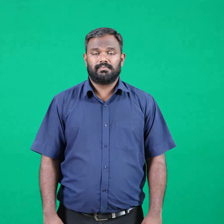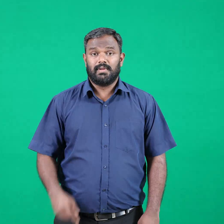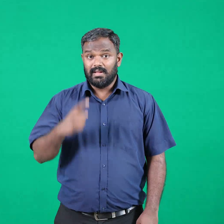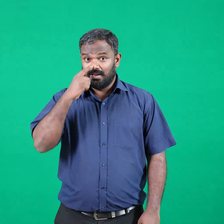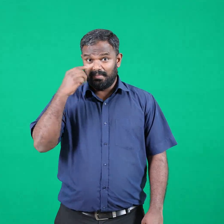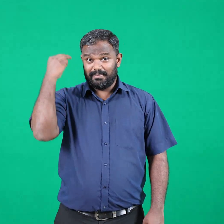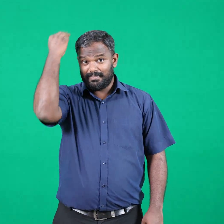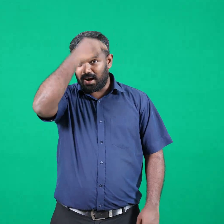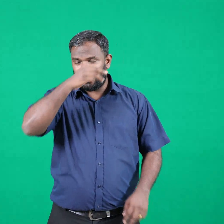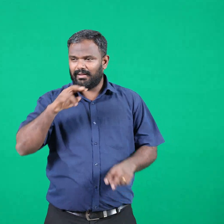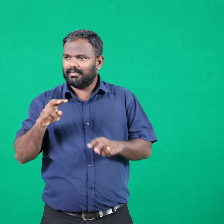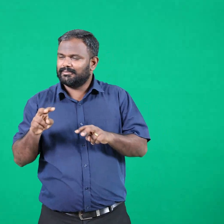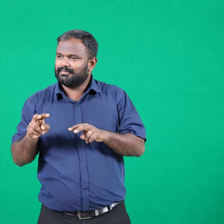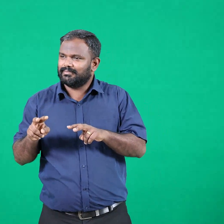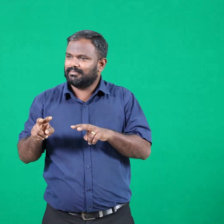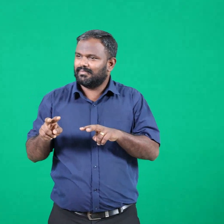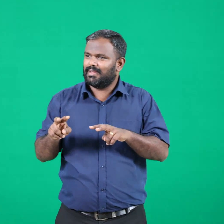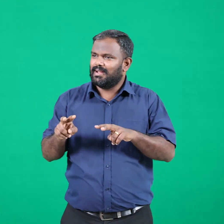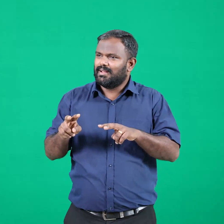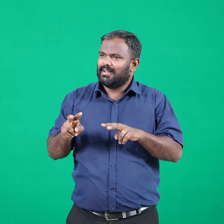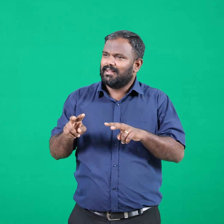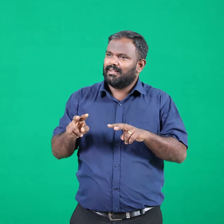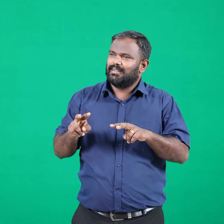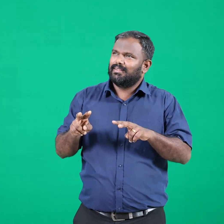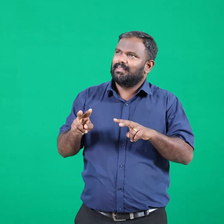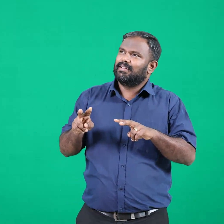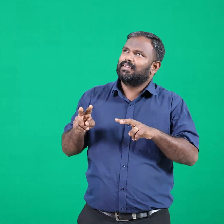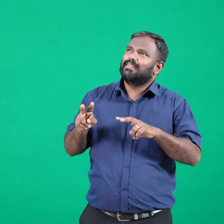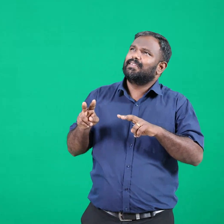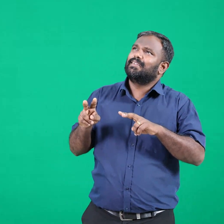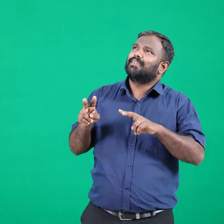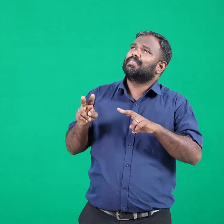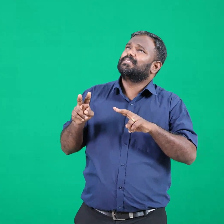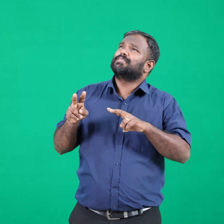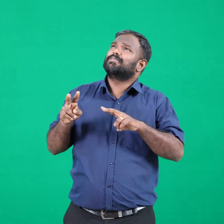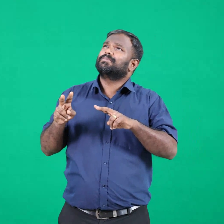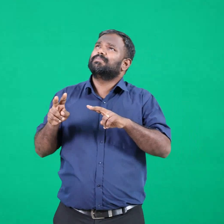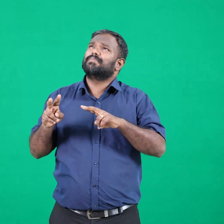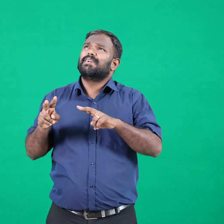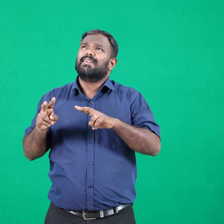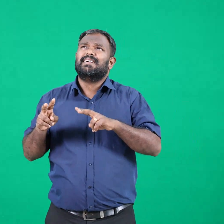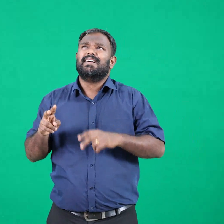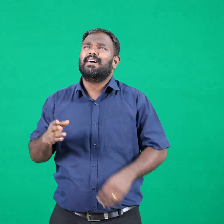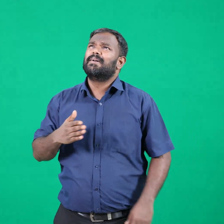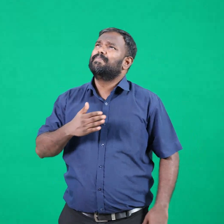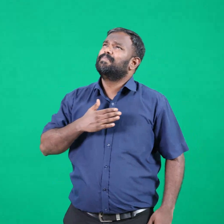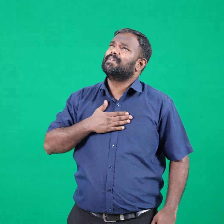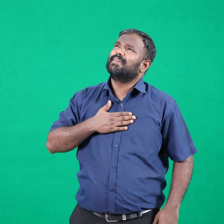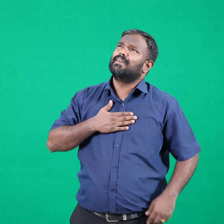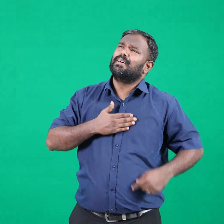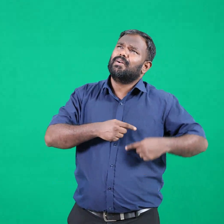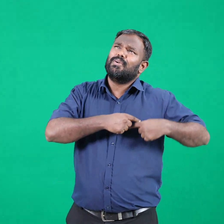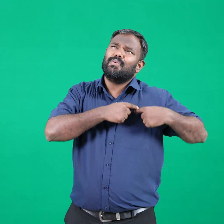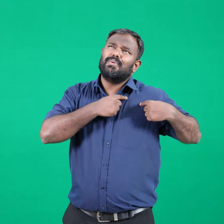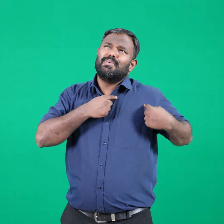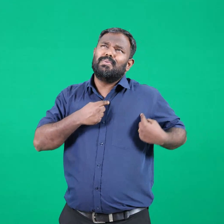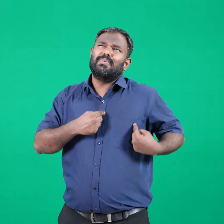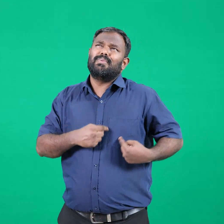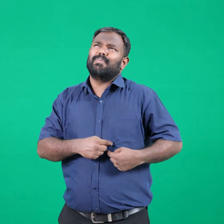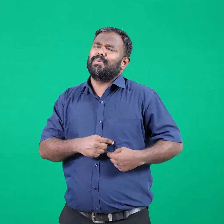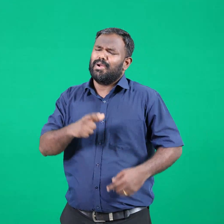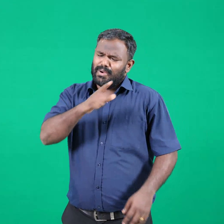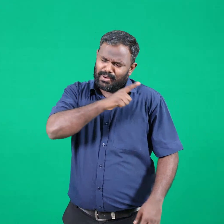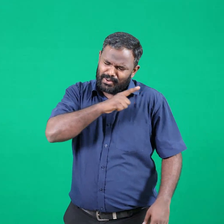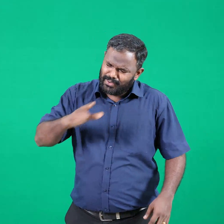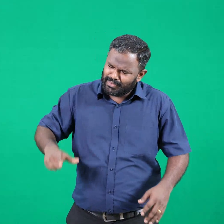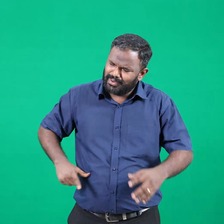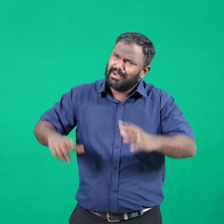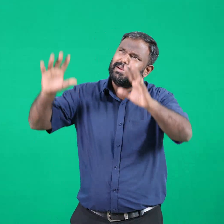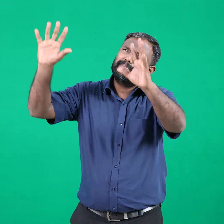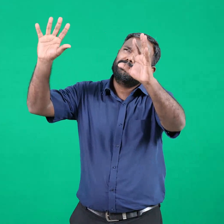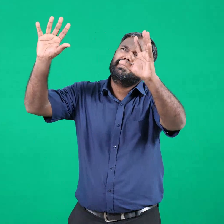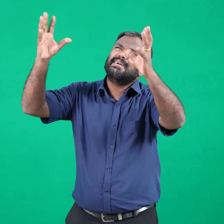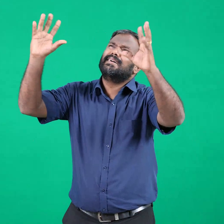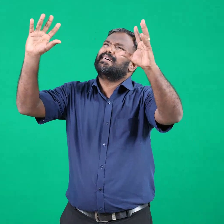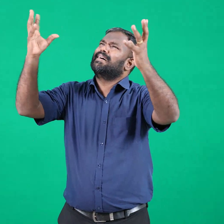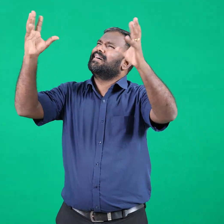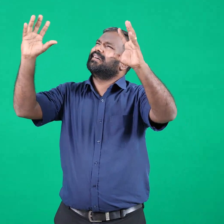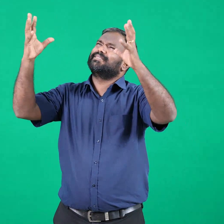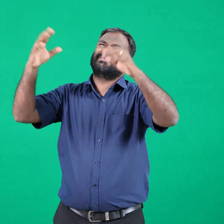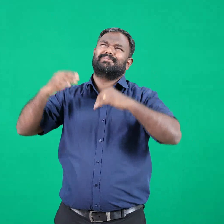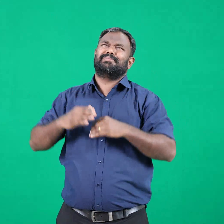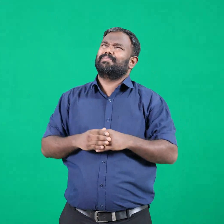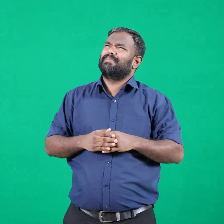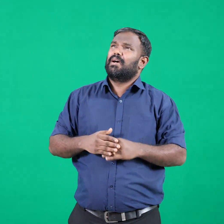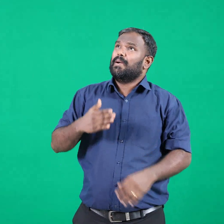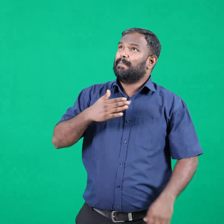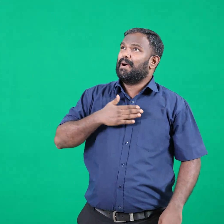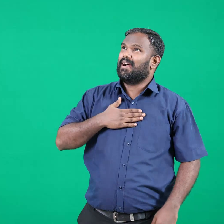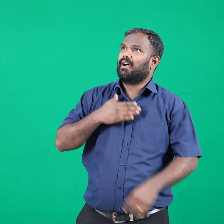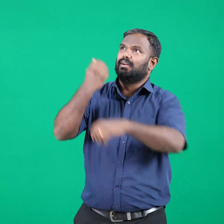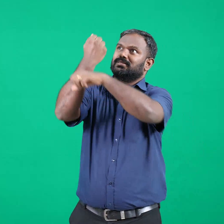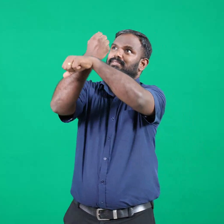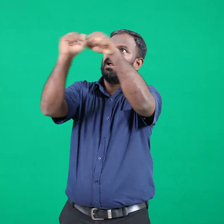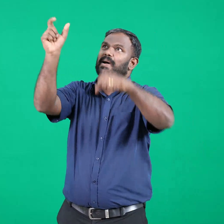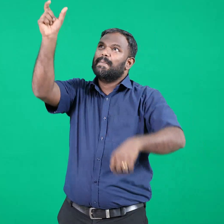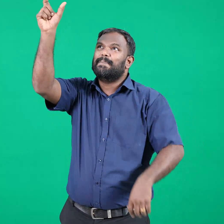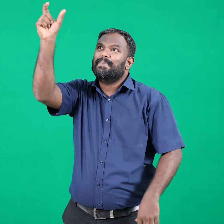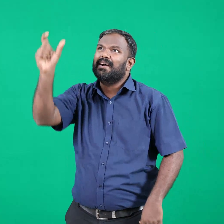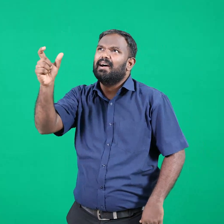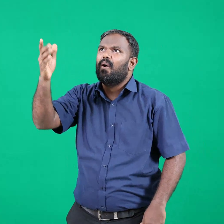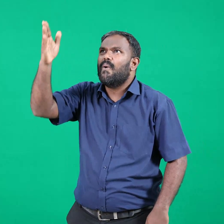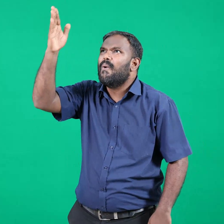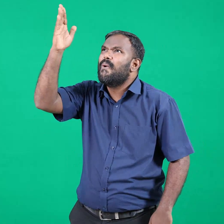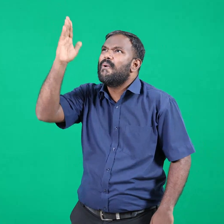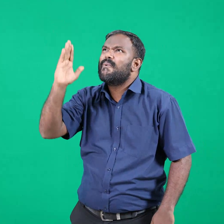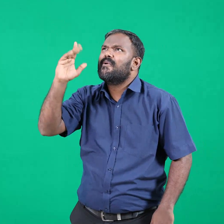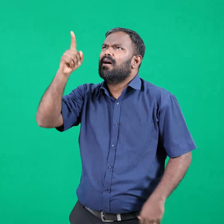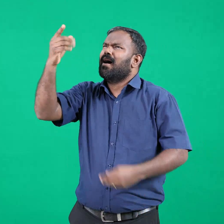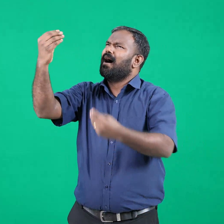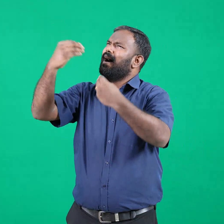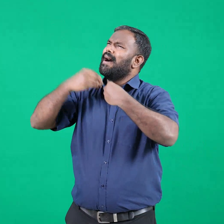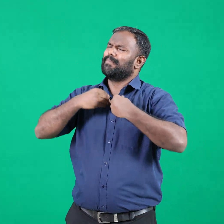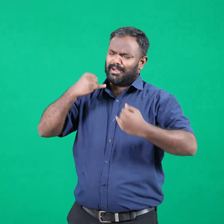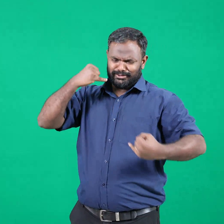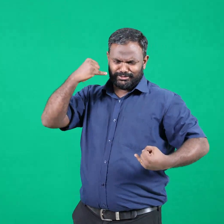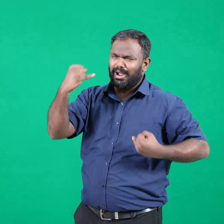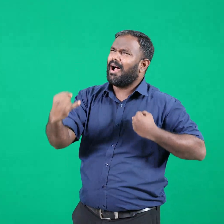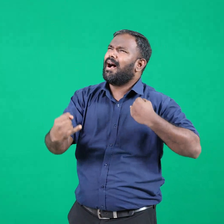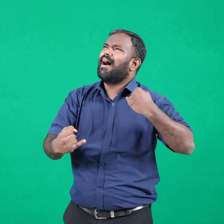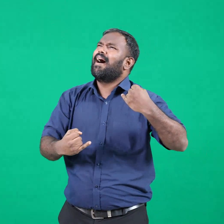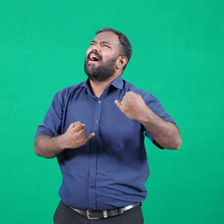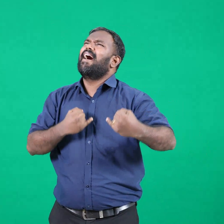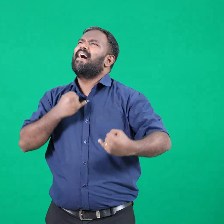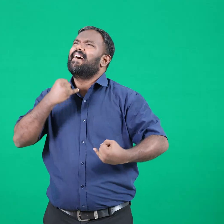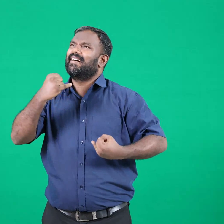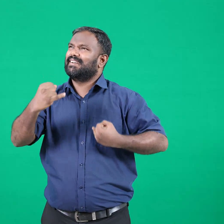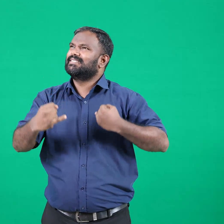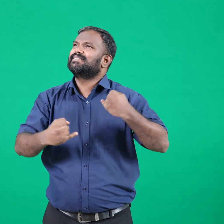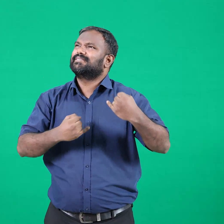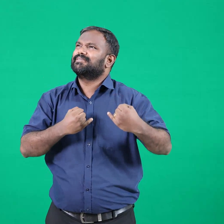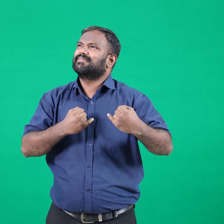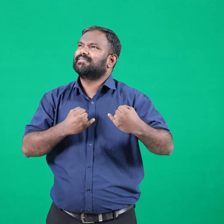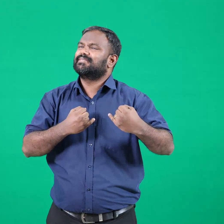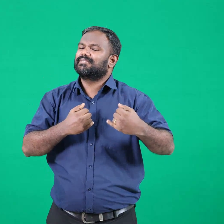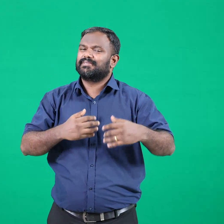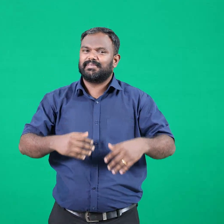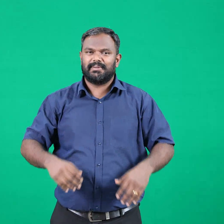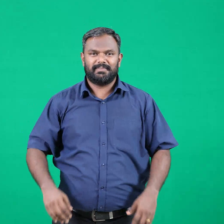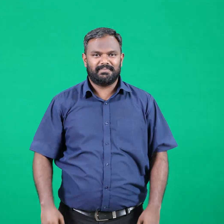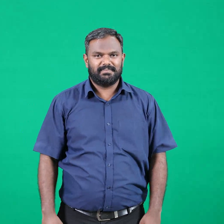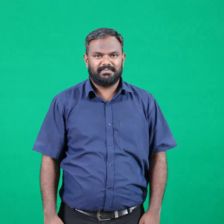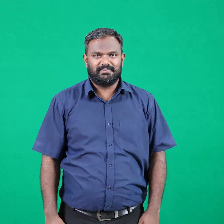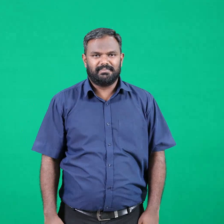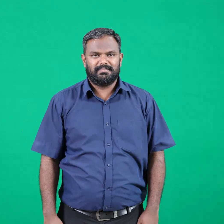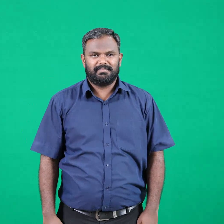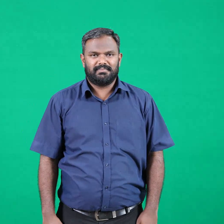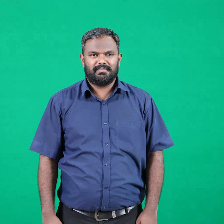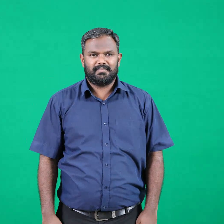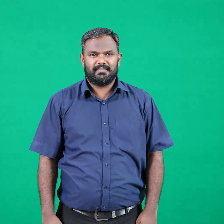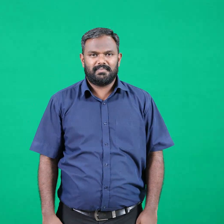Then Mary said: "My soul magnifies the Lord, and my spirit rejoices in God my Savior!